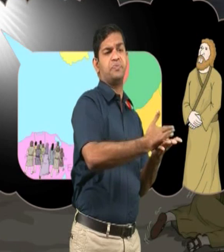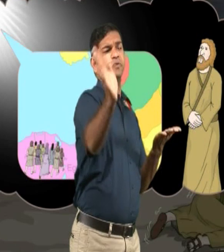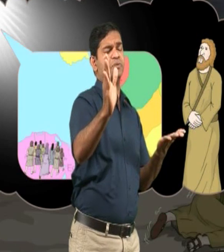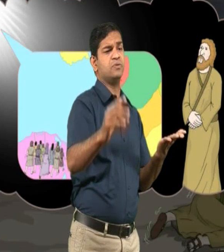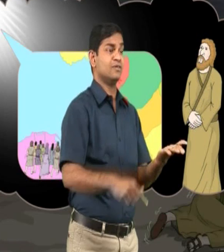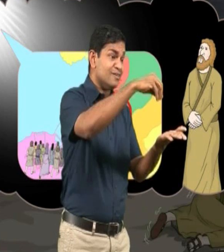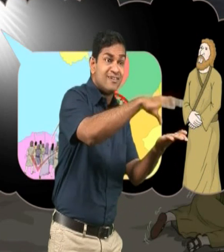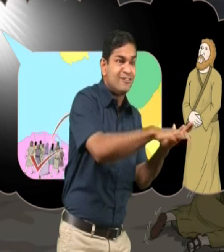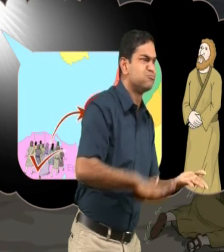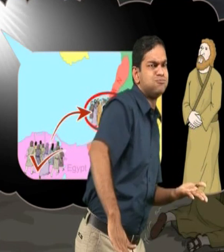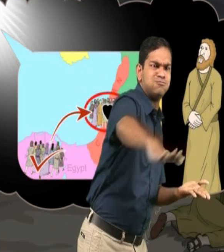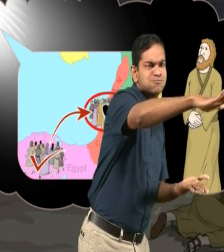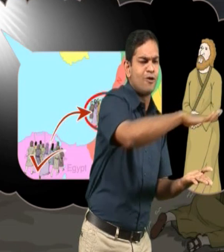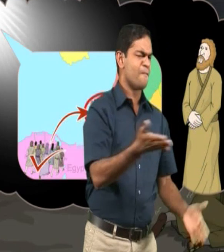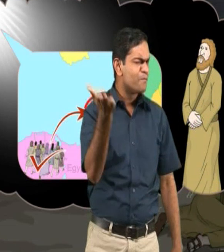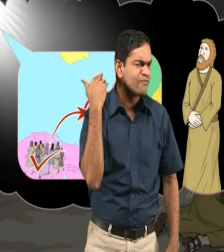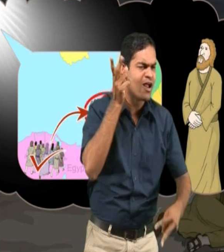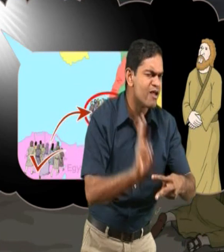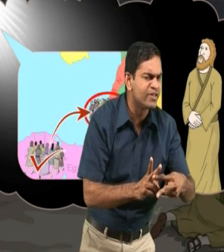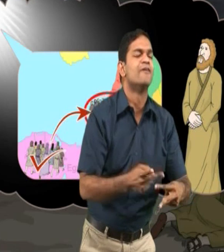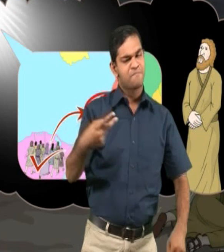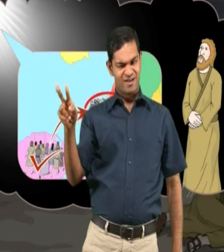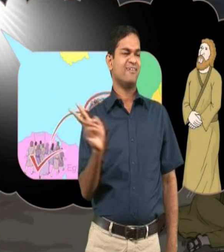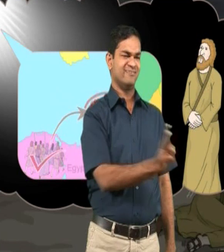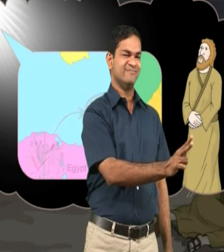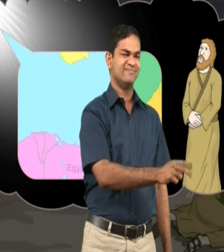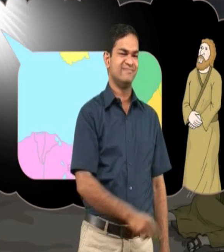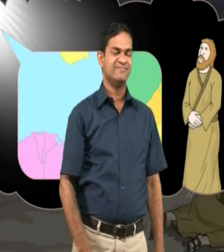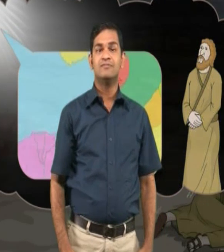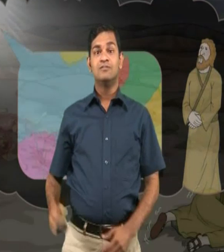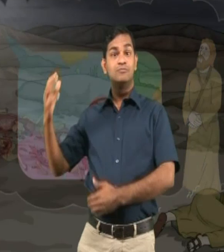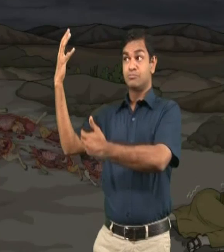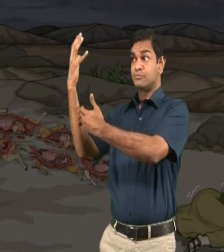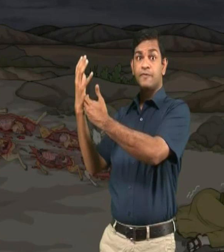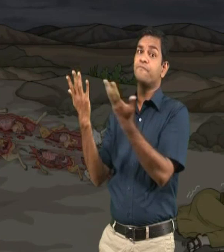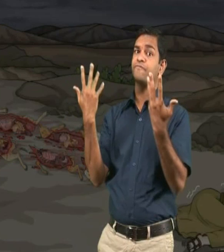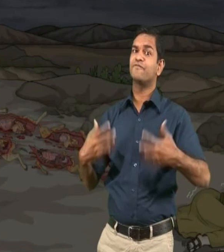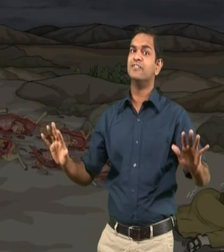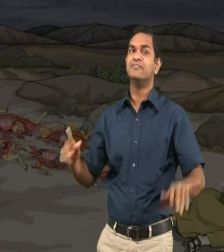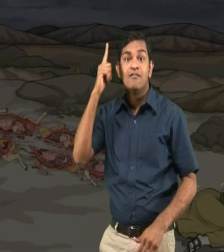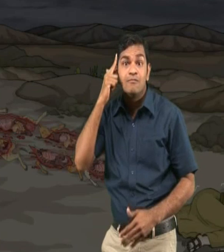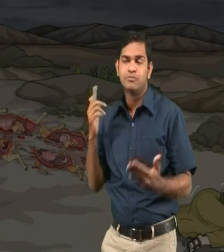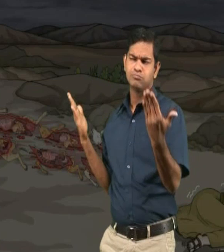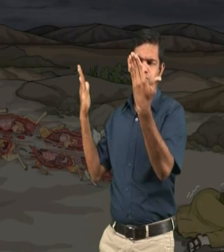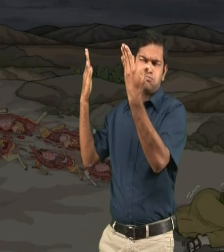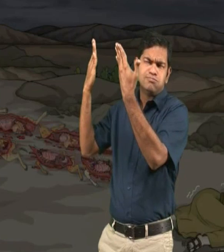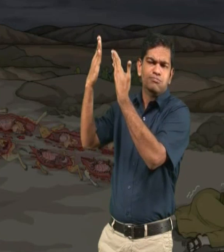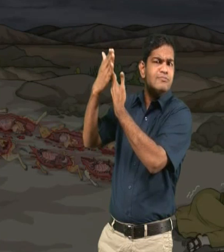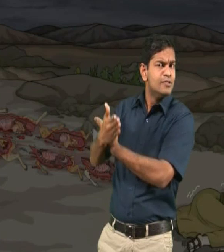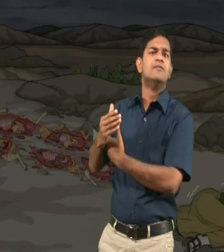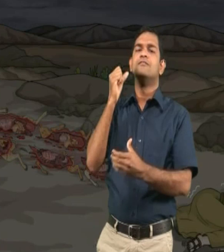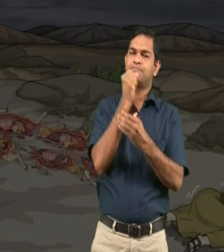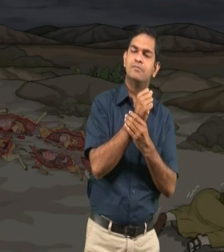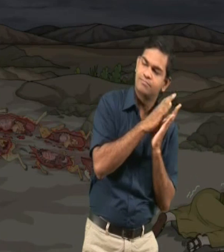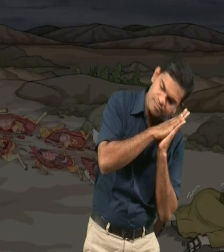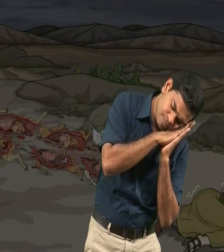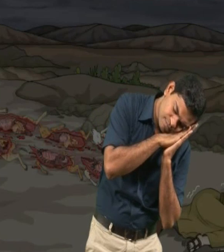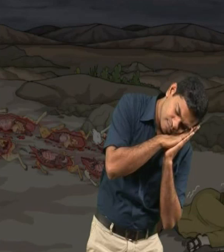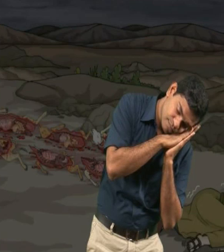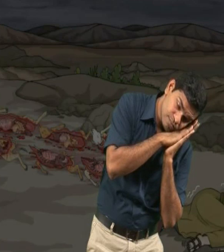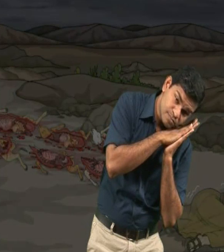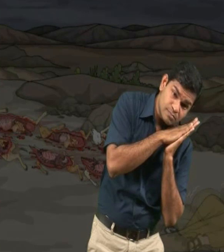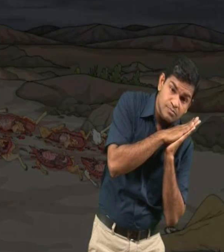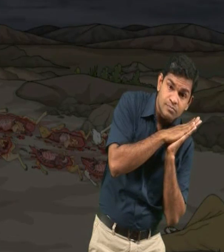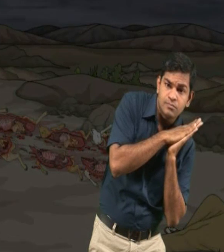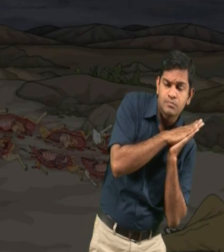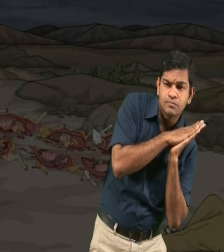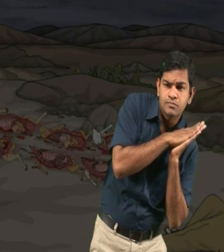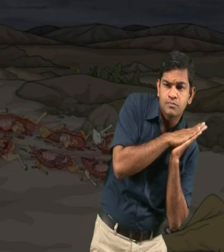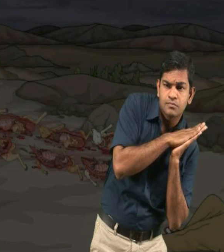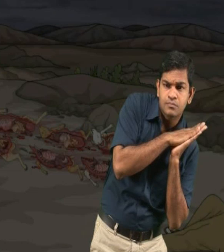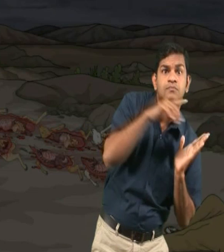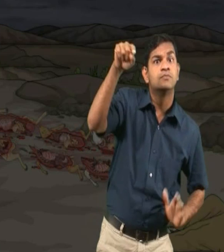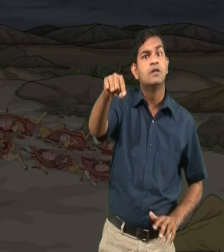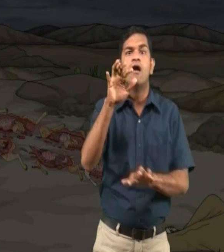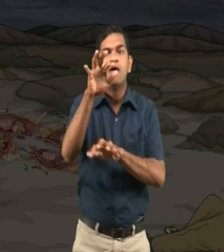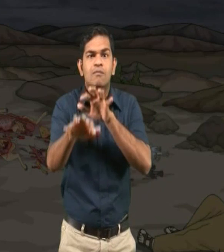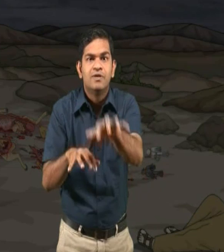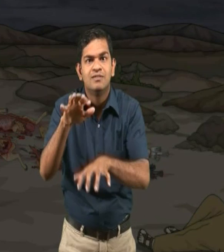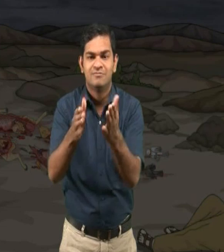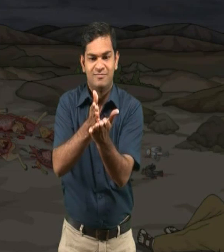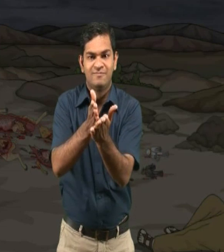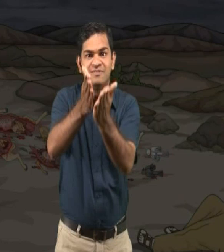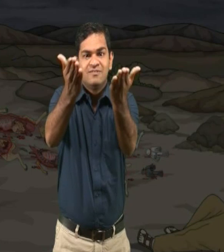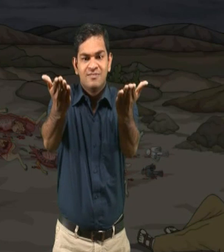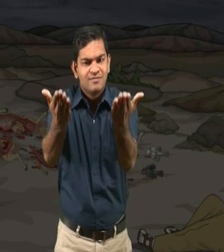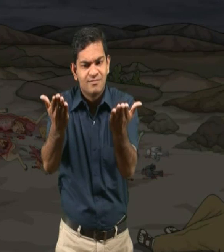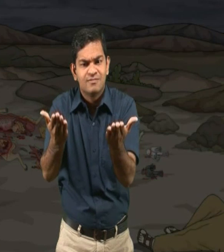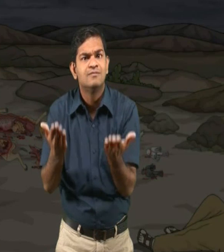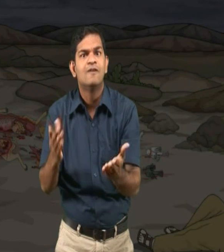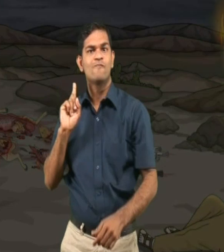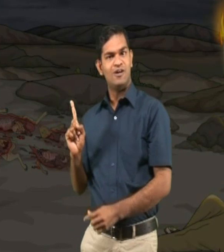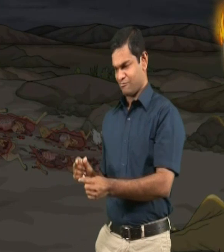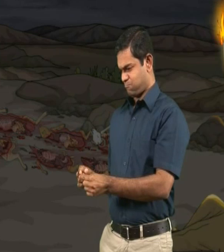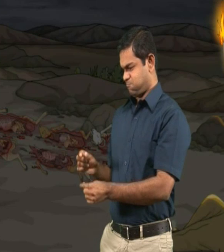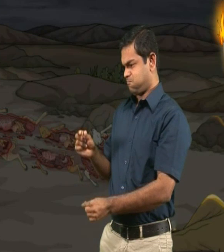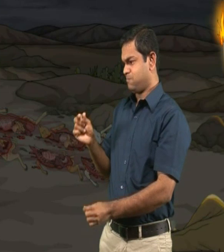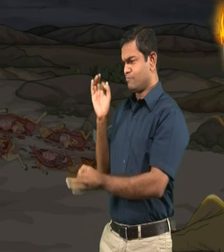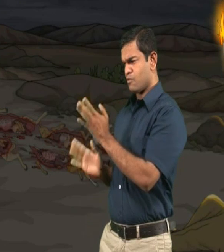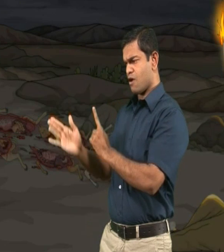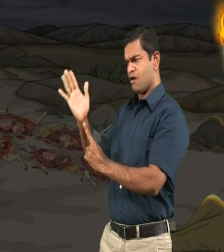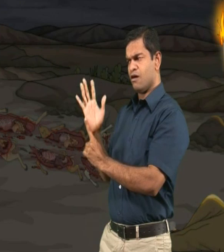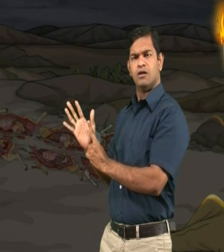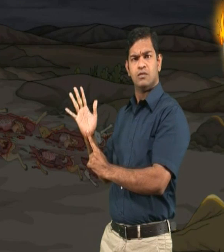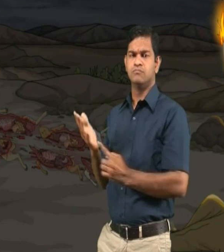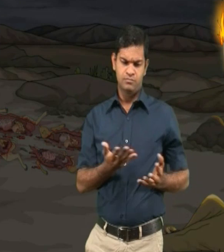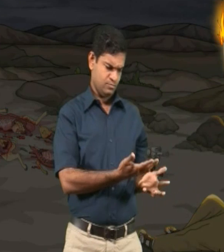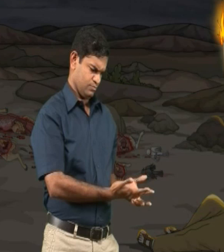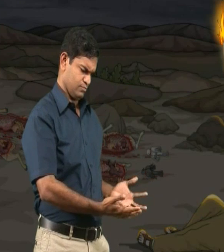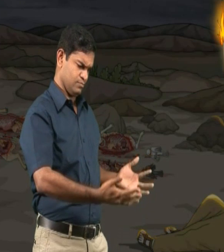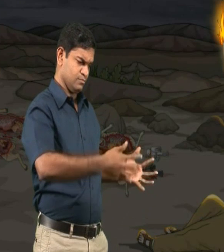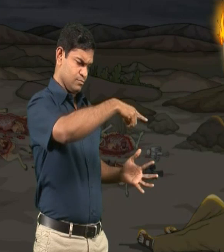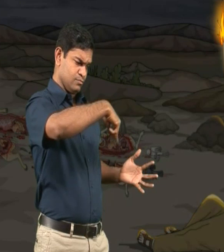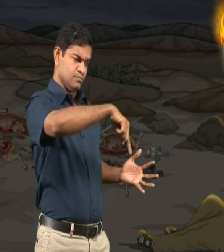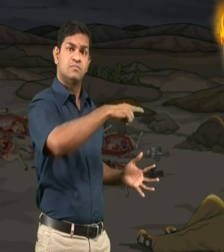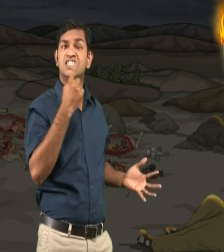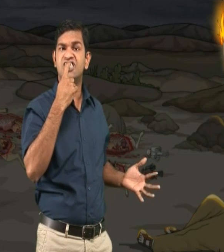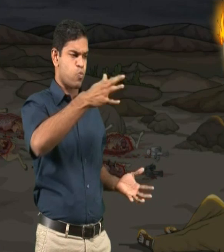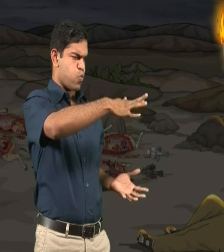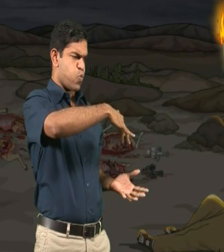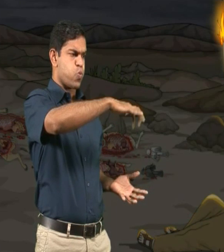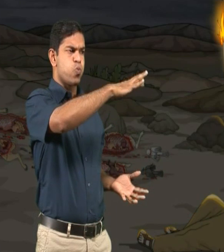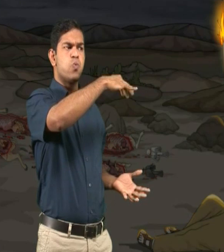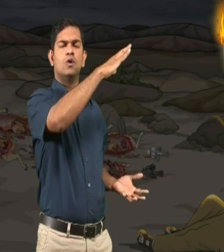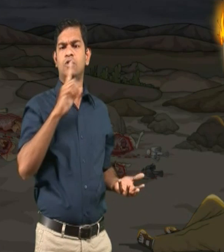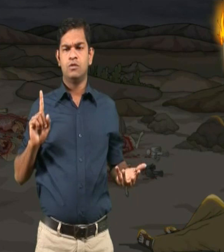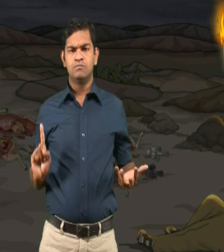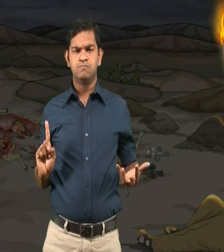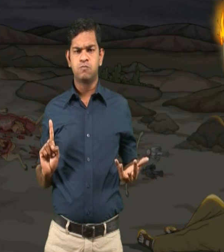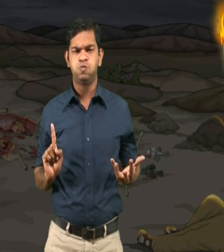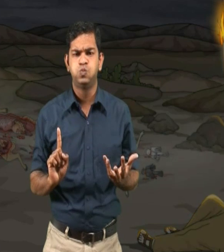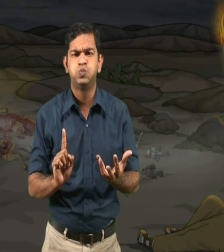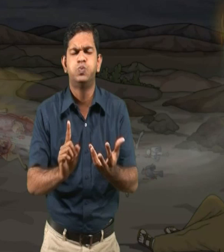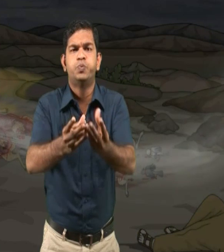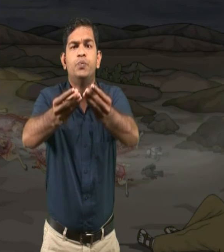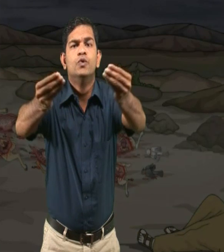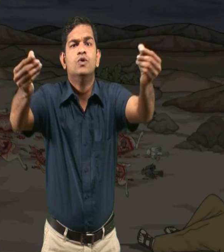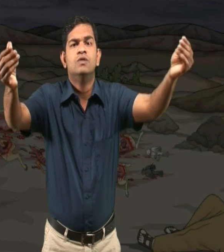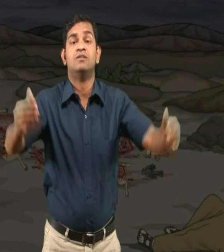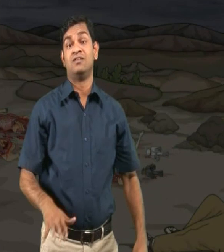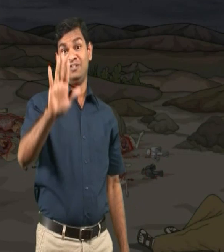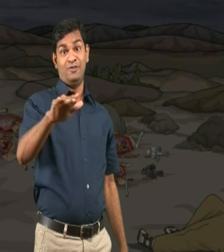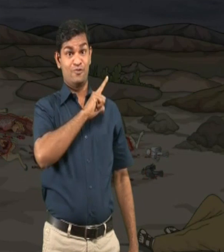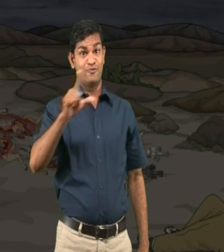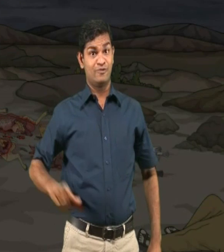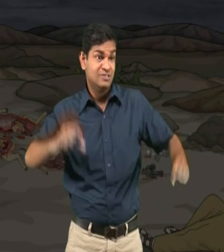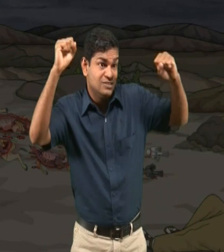When the sun had set and darkness had fallen, behold, a smoking firepot and a flaming torch appeared and passed between the halves of the carcasses.